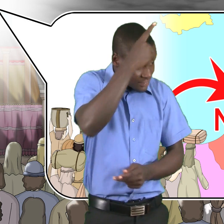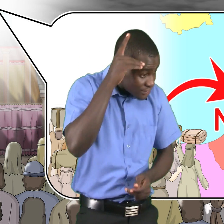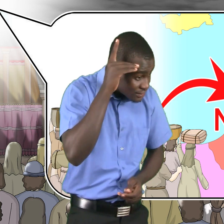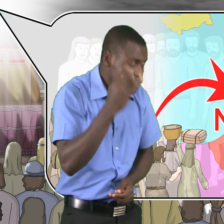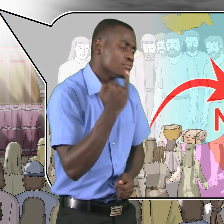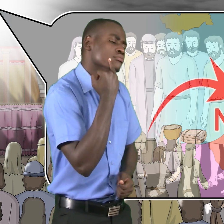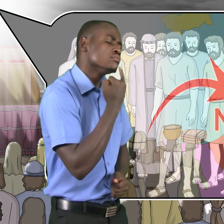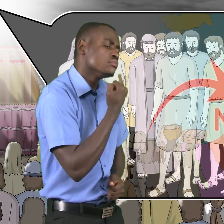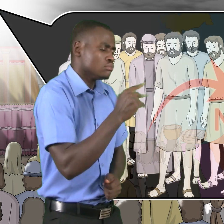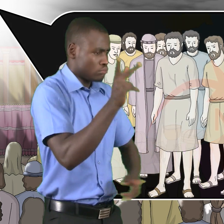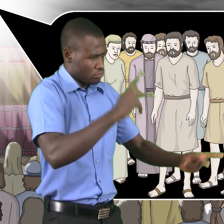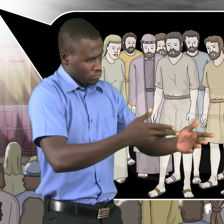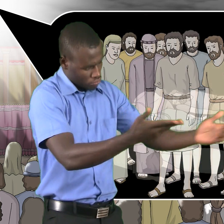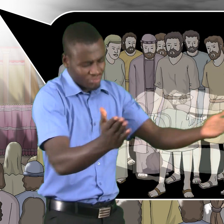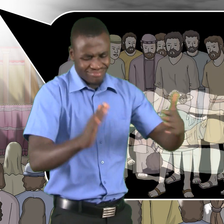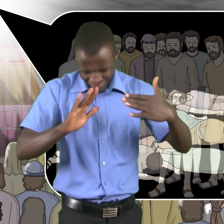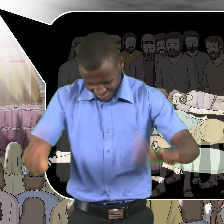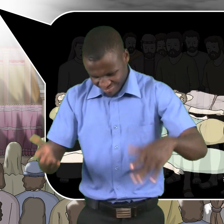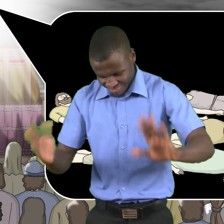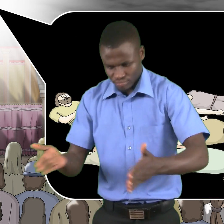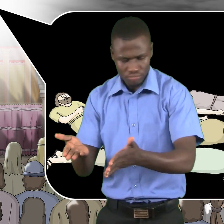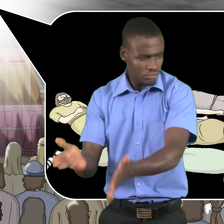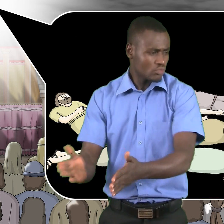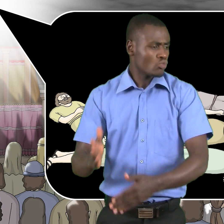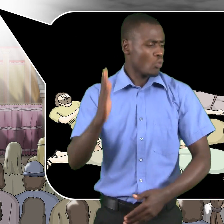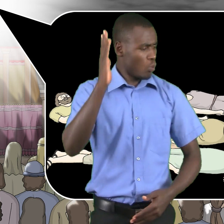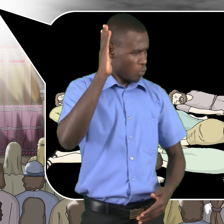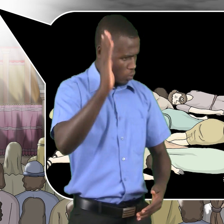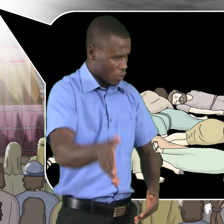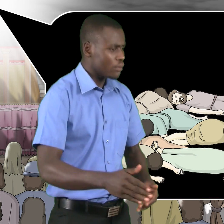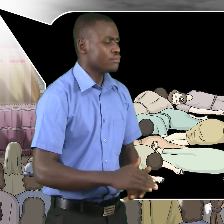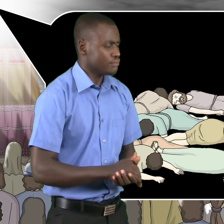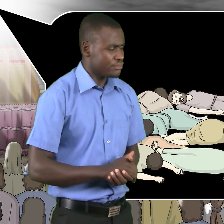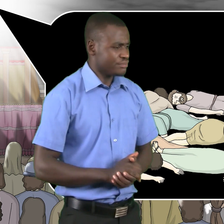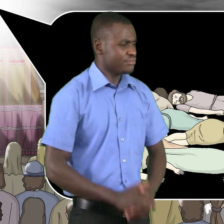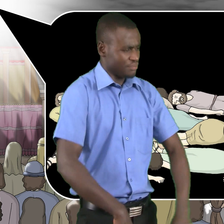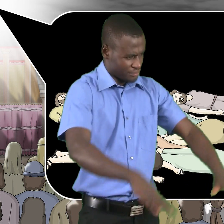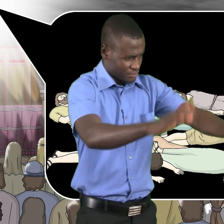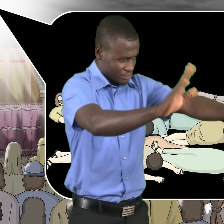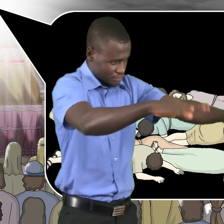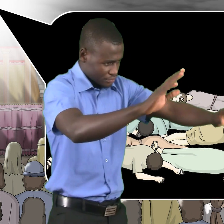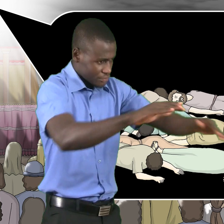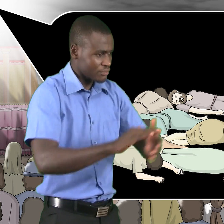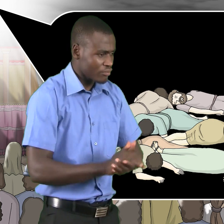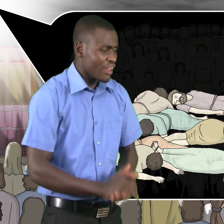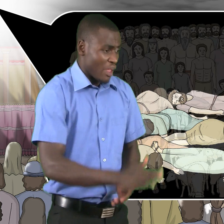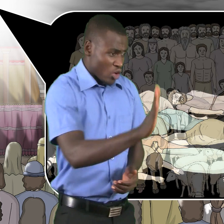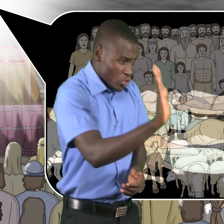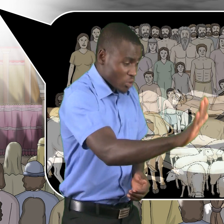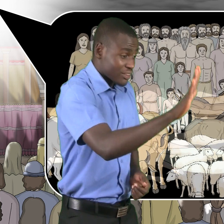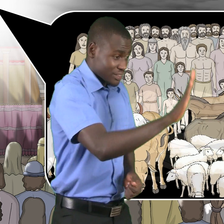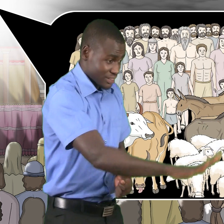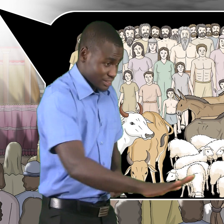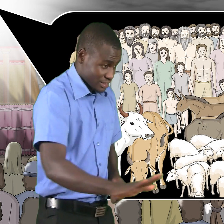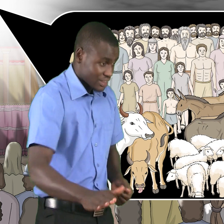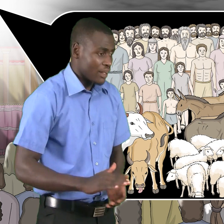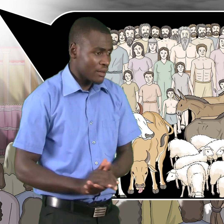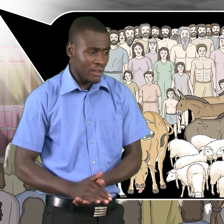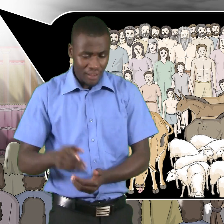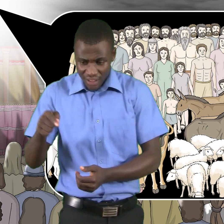As for you, however, your bodies will fall in this wilderness.